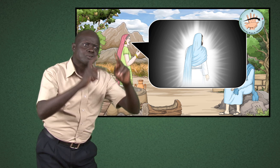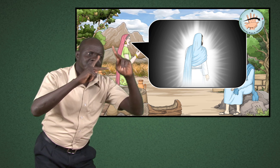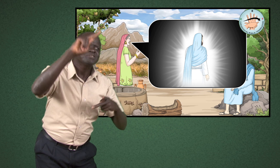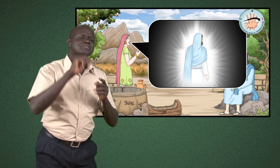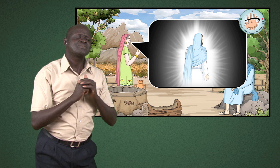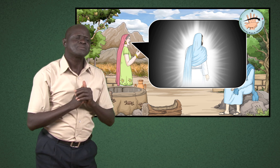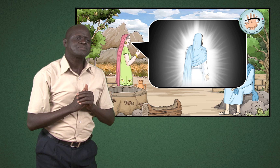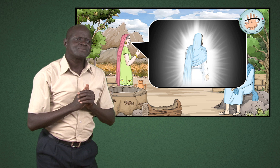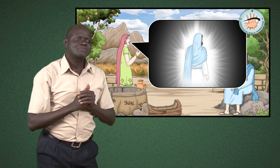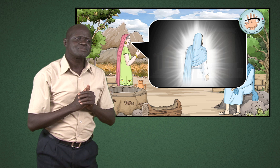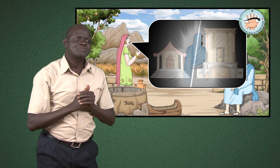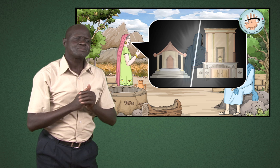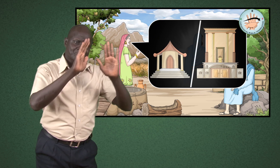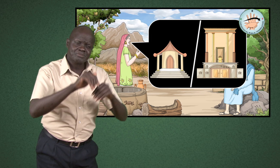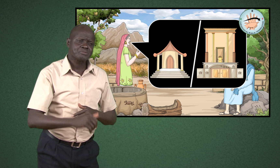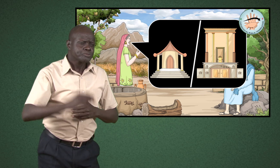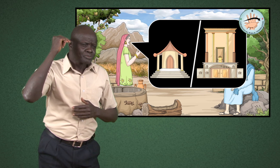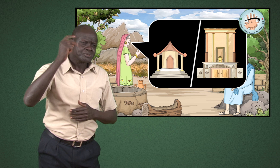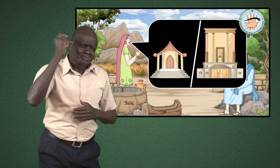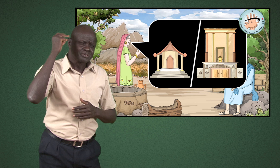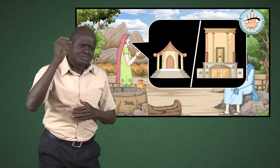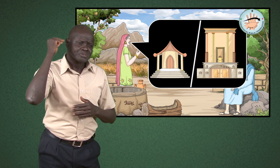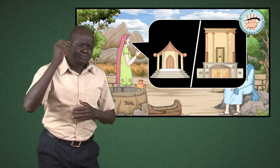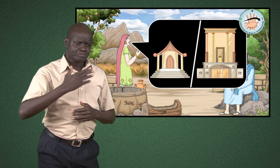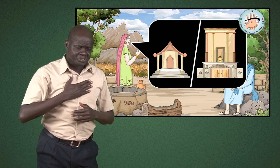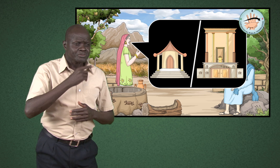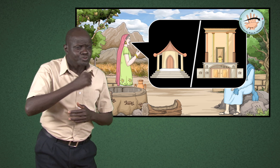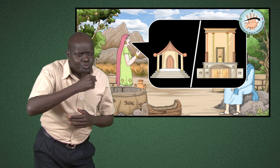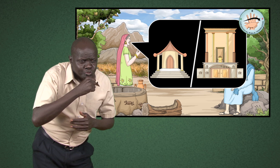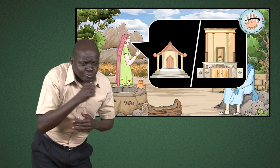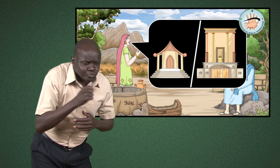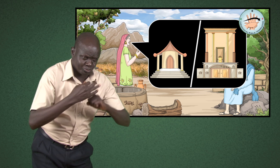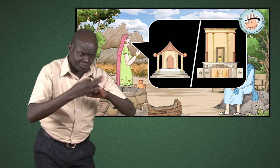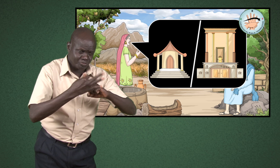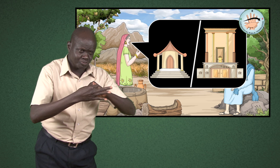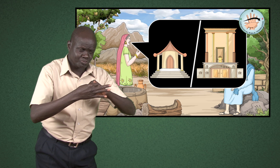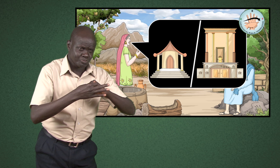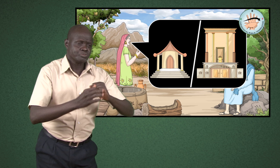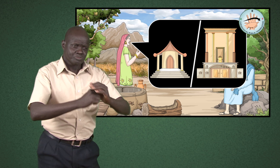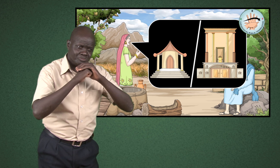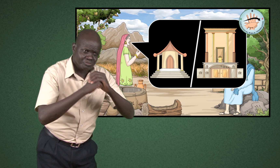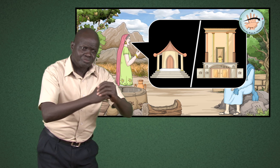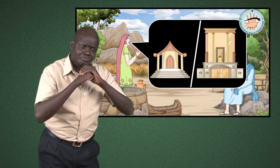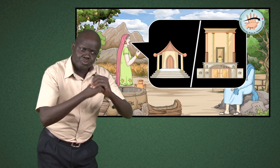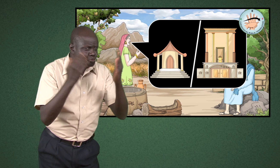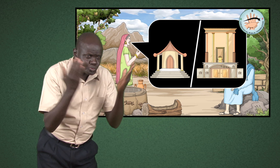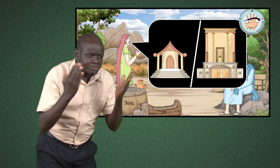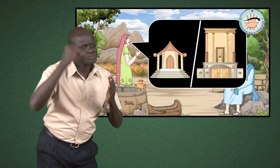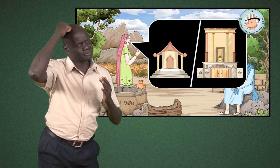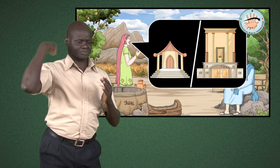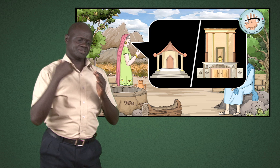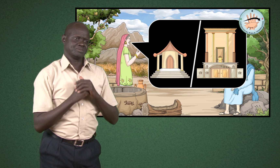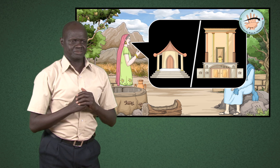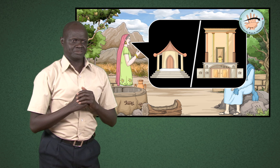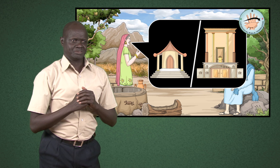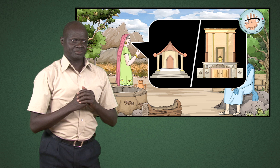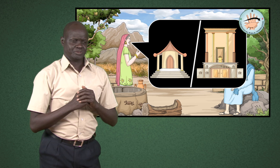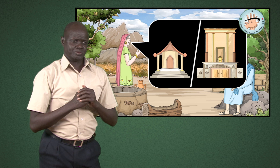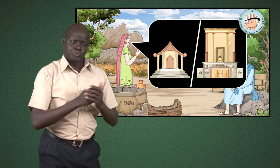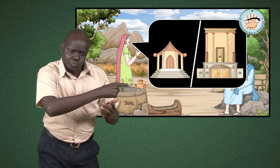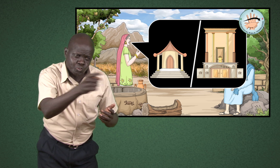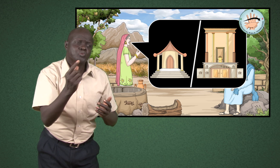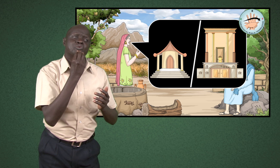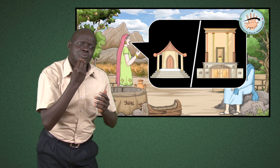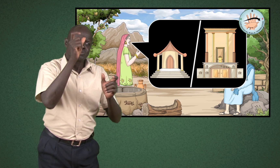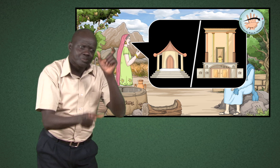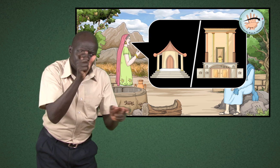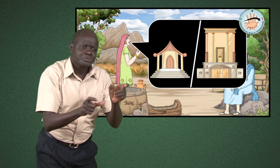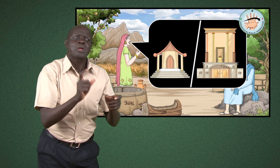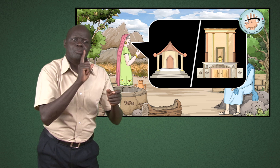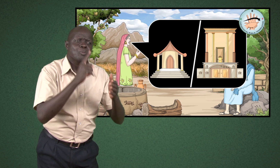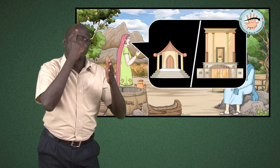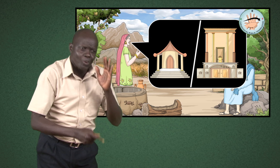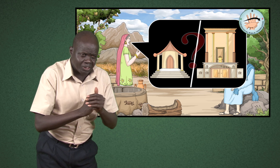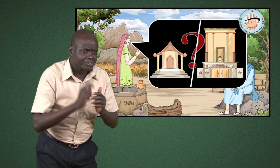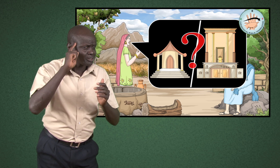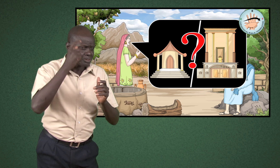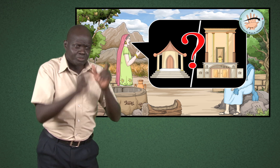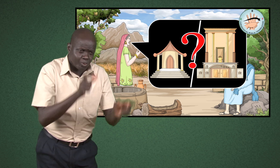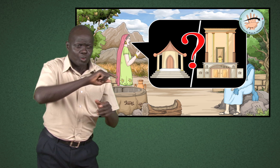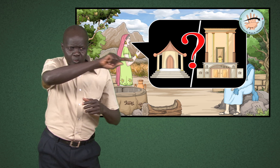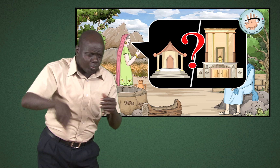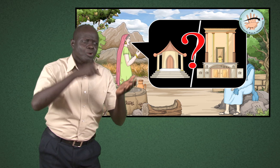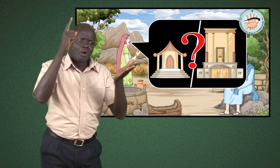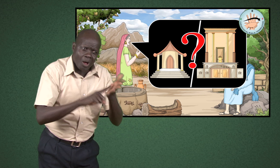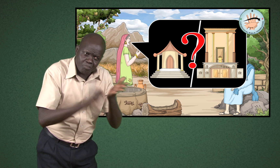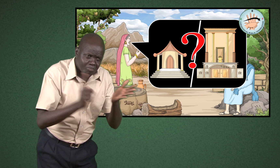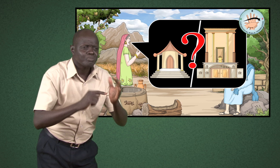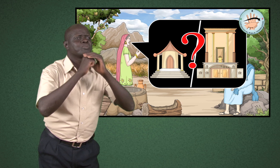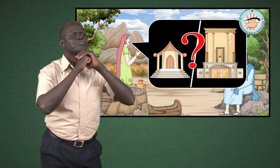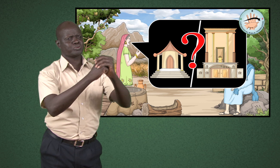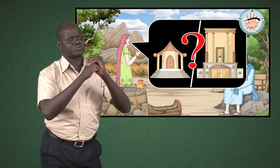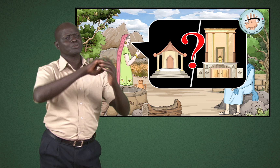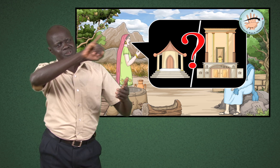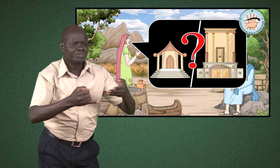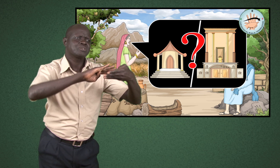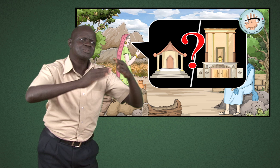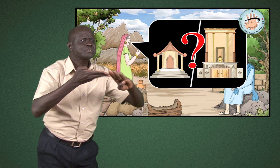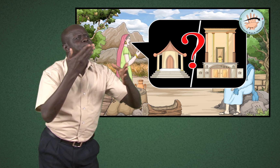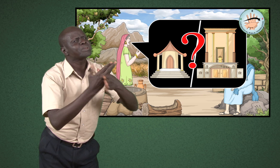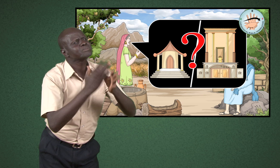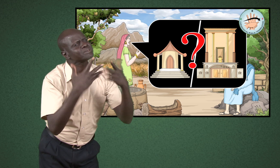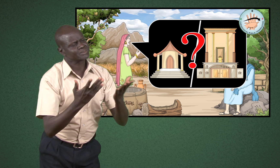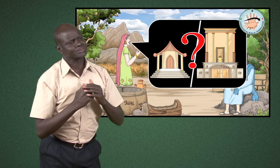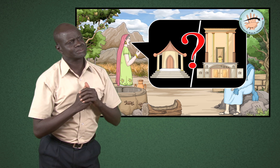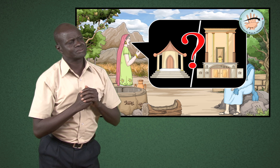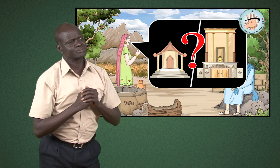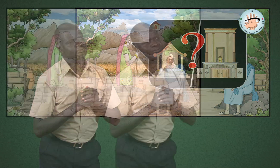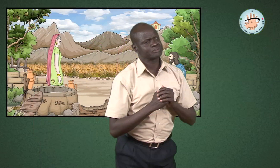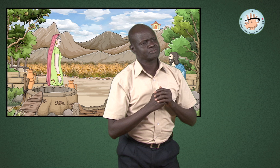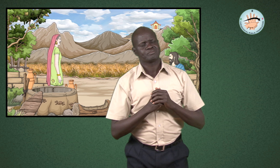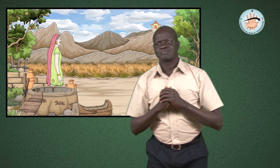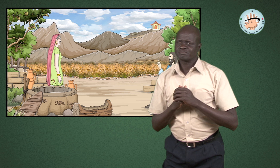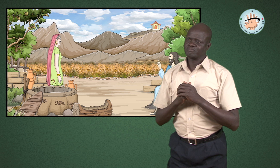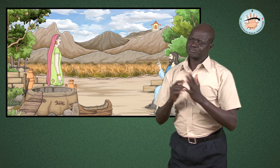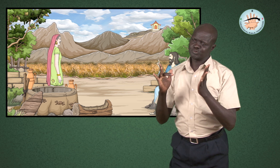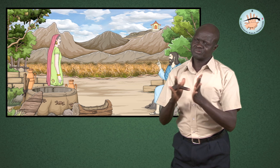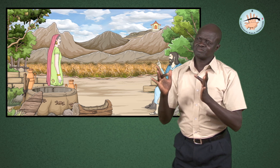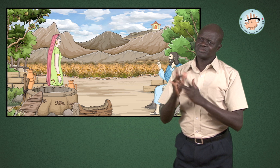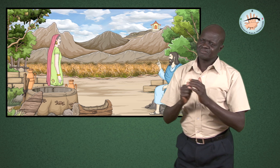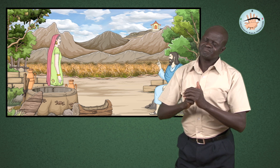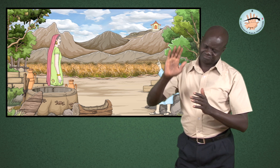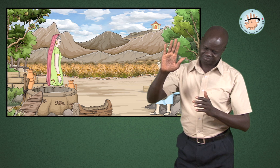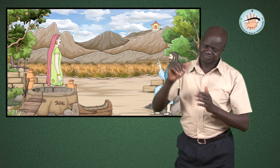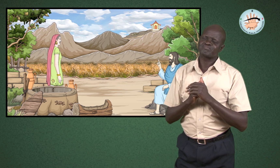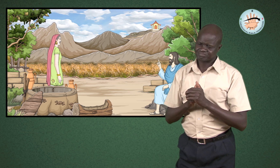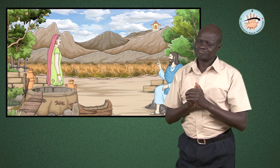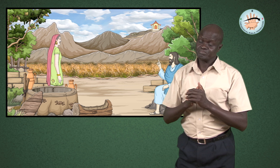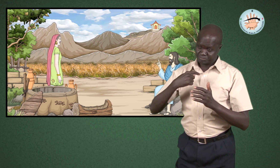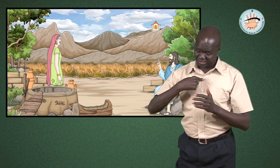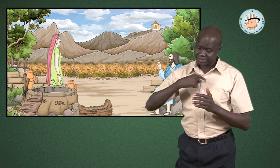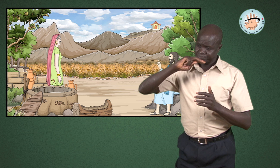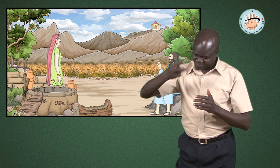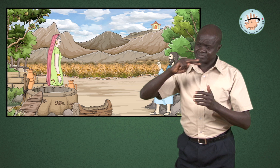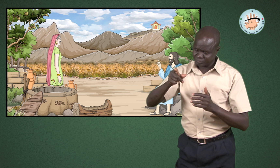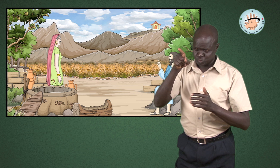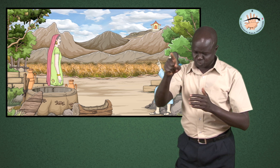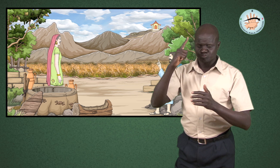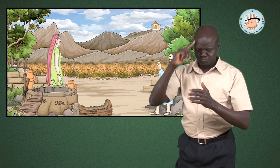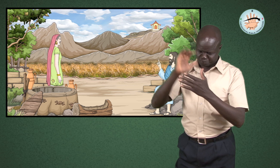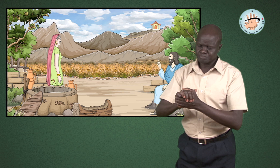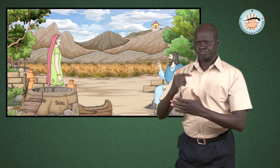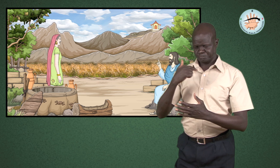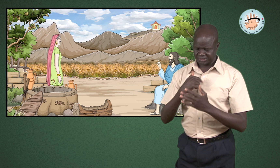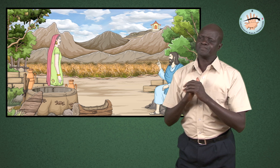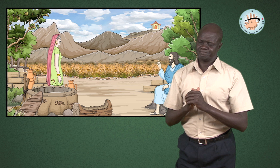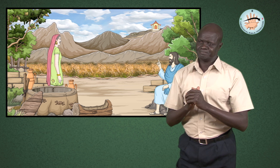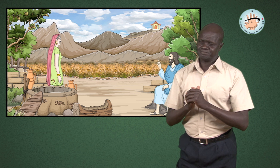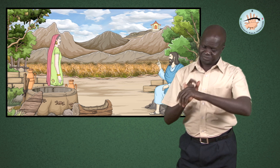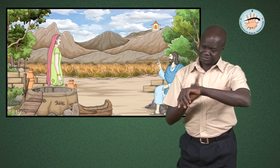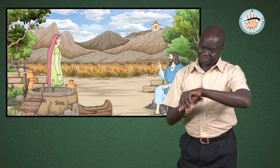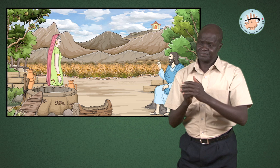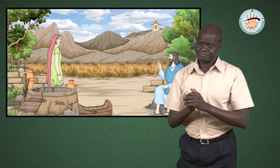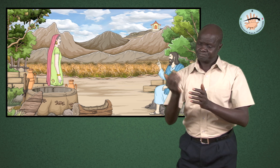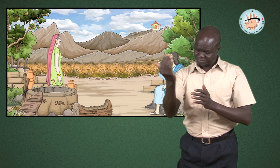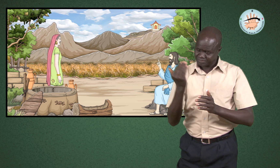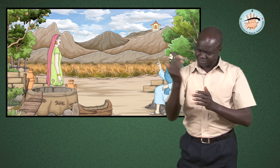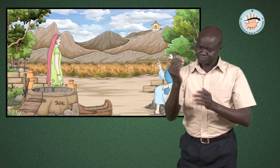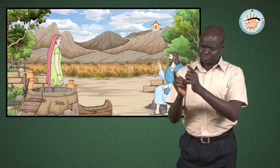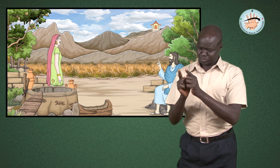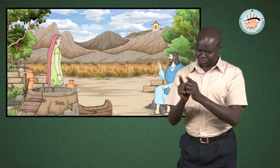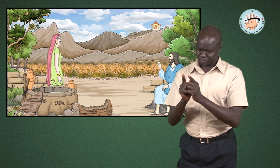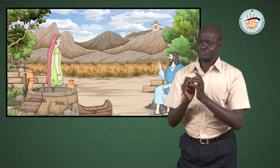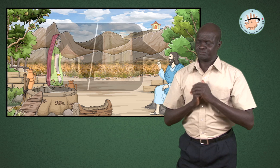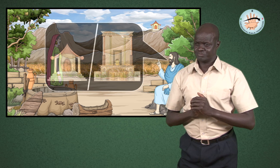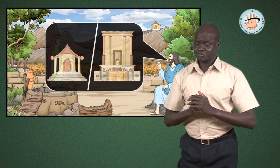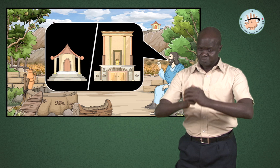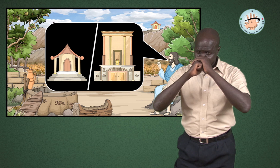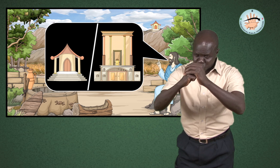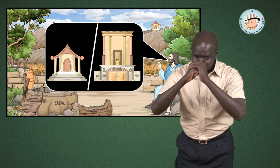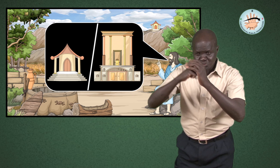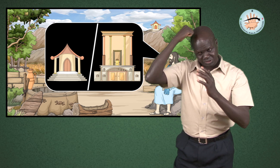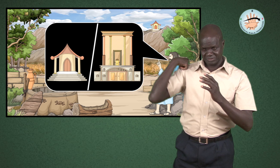Our fathers worshiped on this mountain, but you Jews say that the place where one must worship is in Jerusalem.”